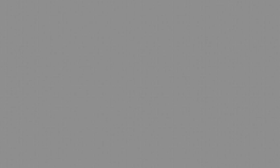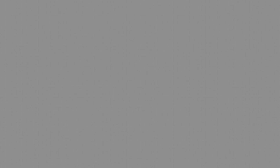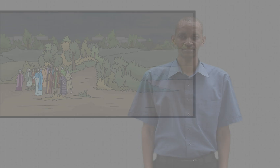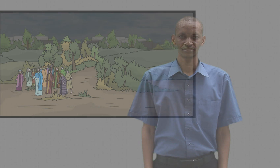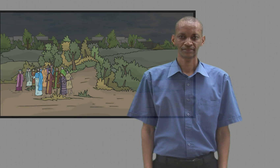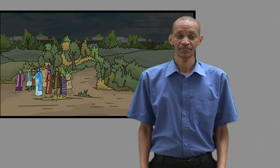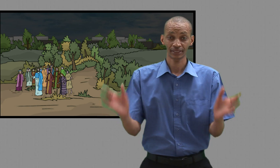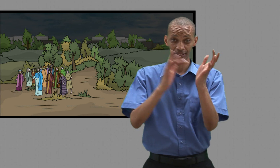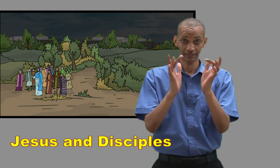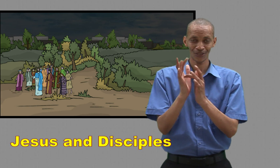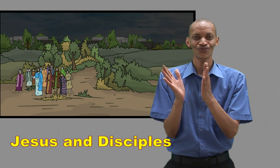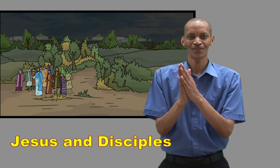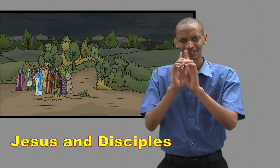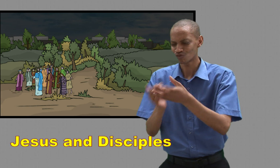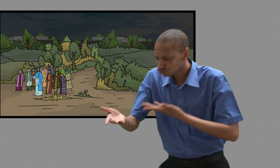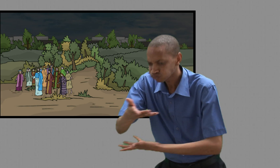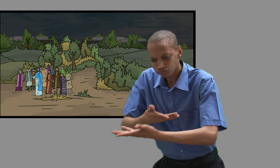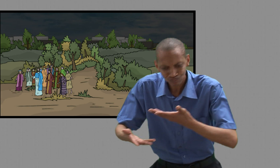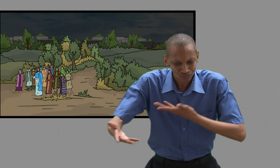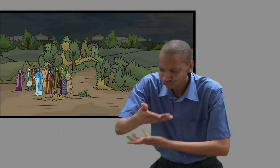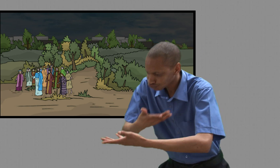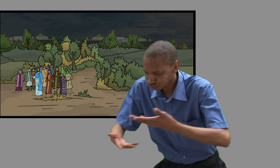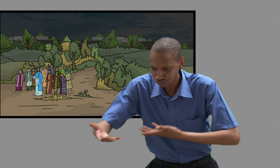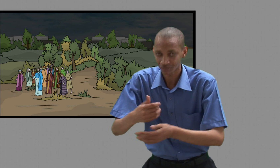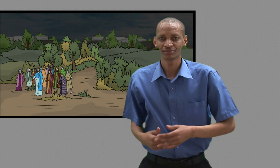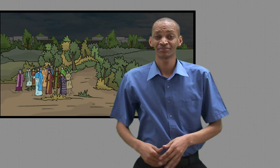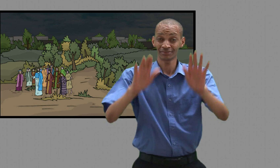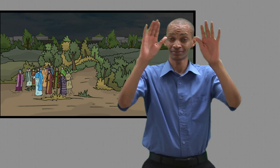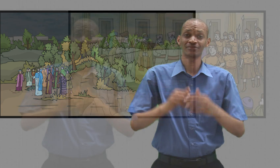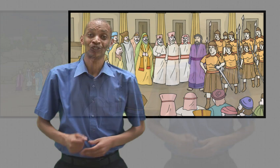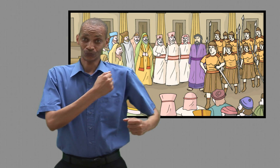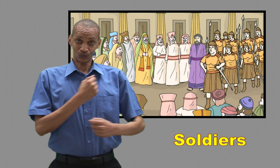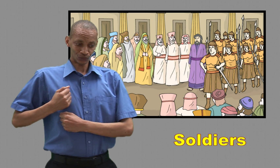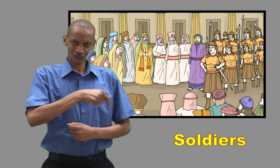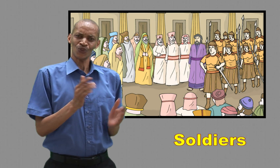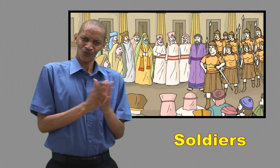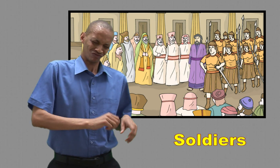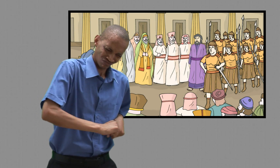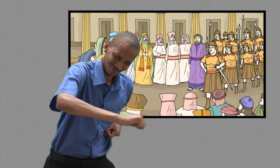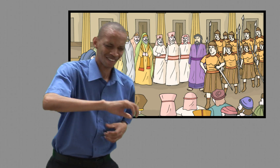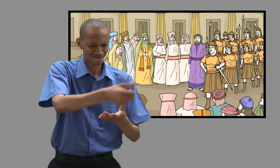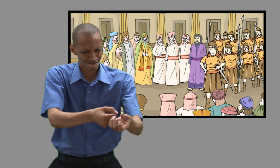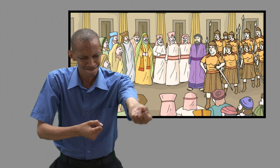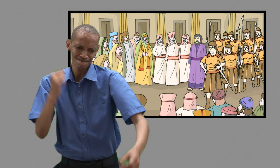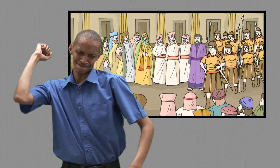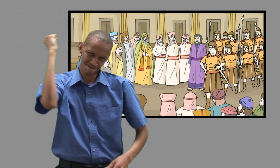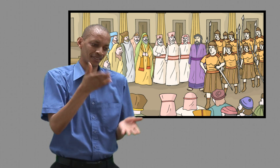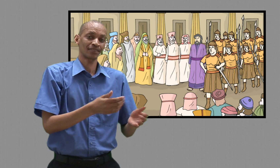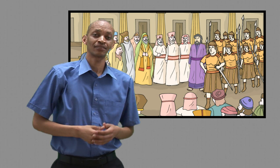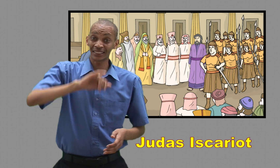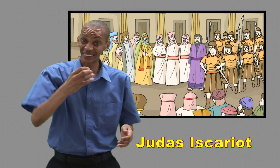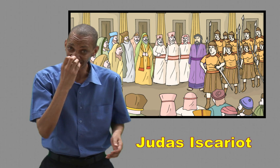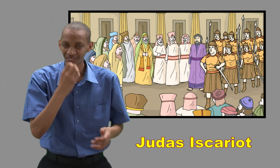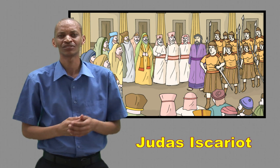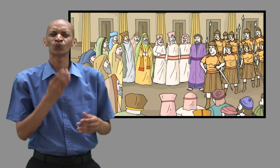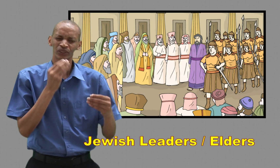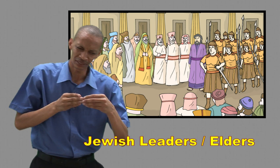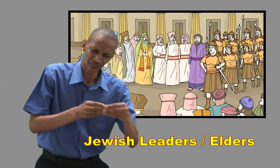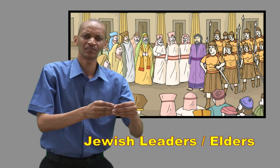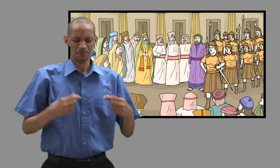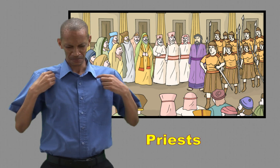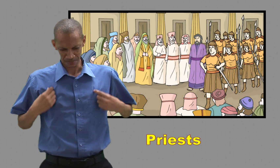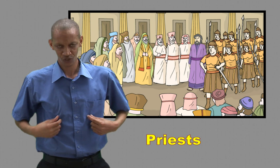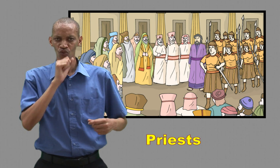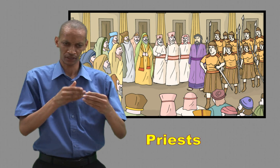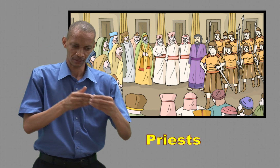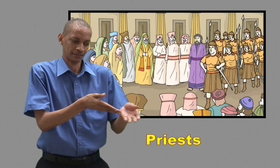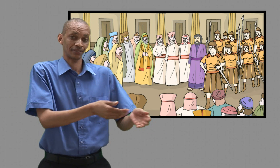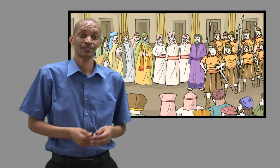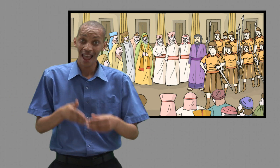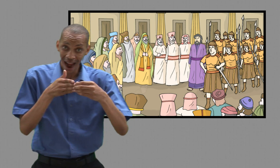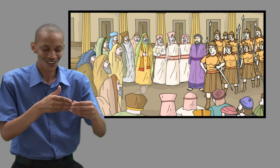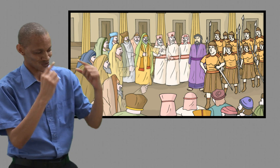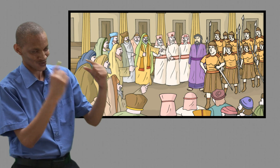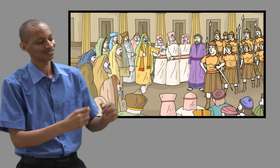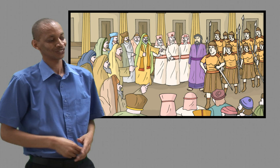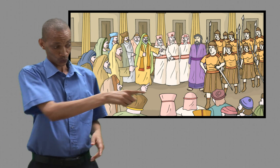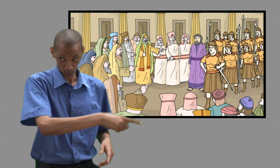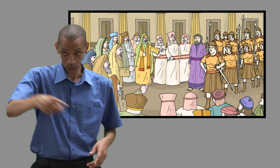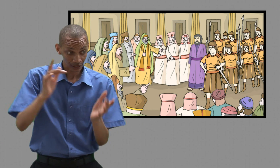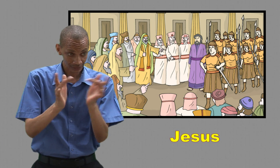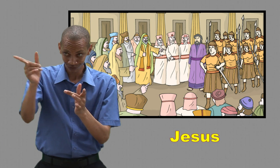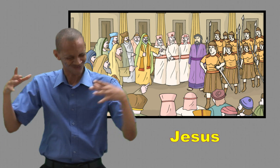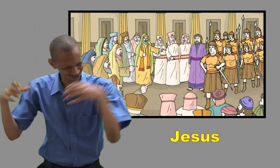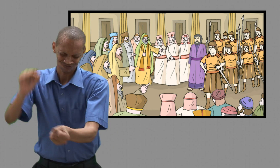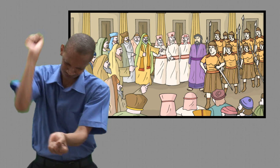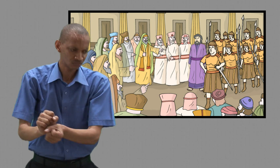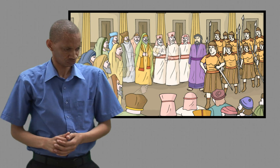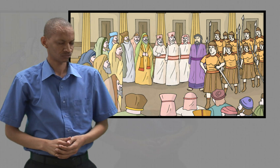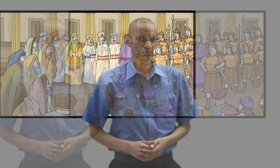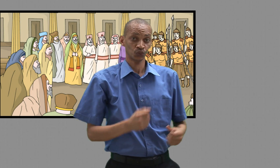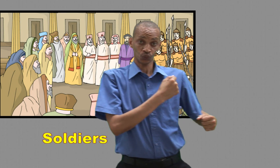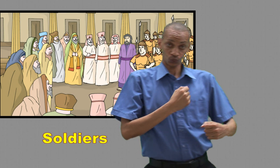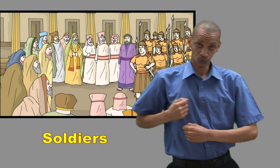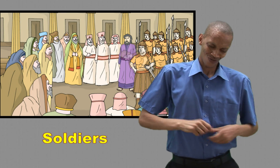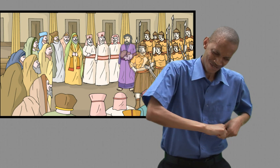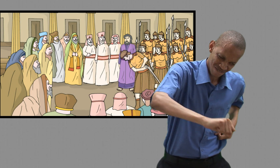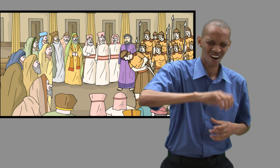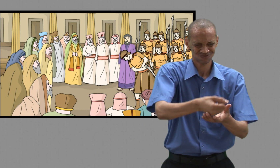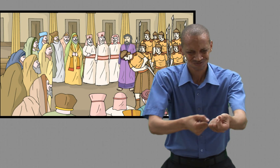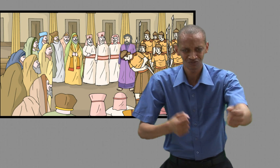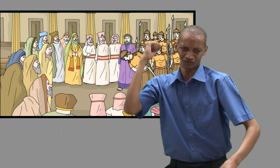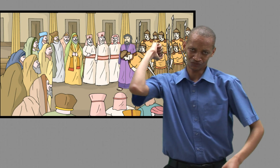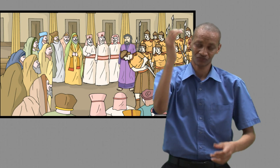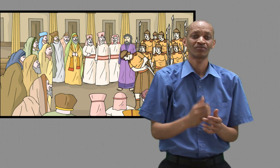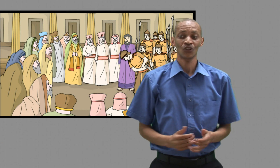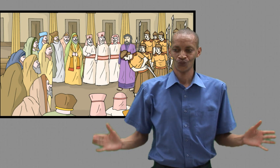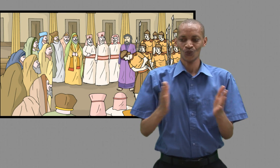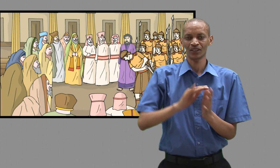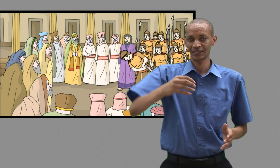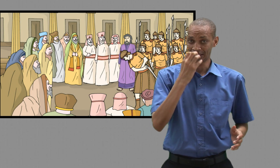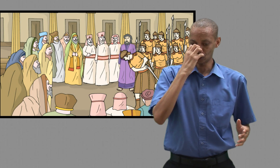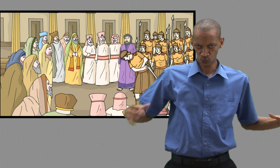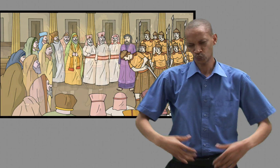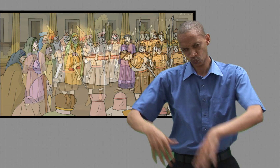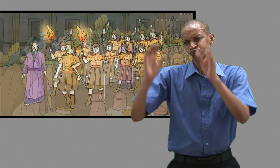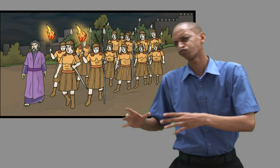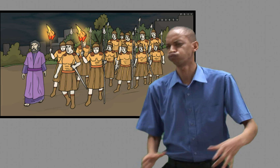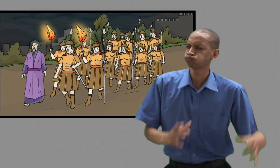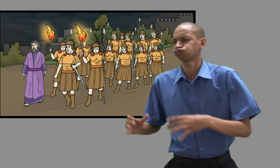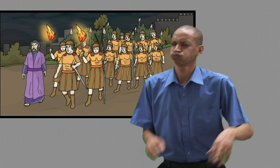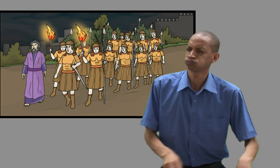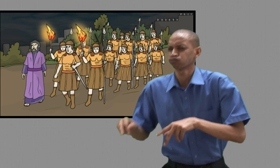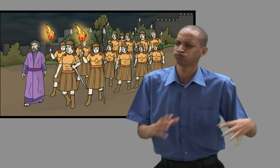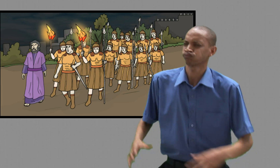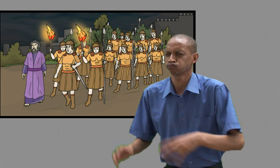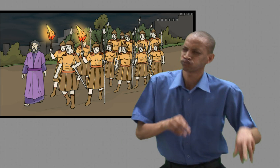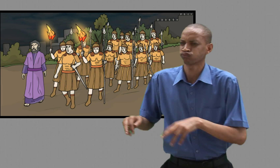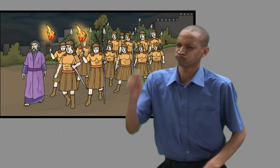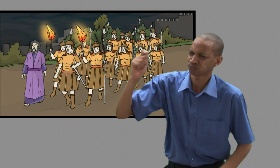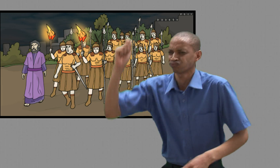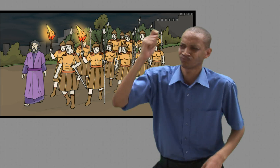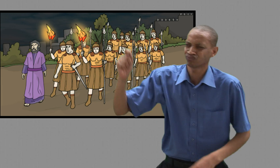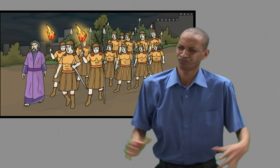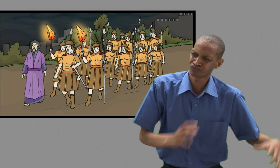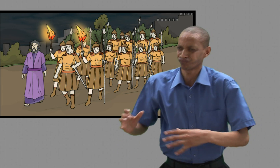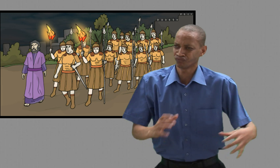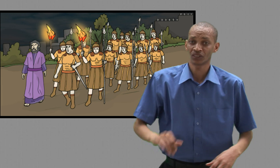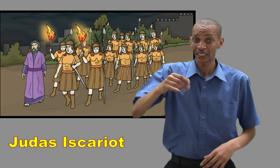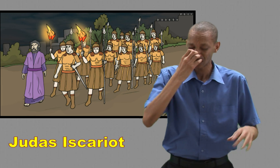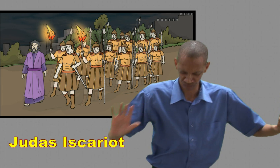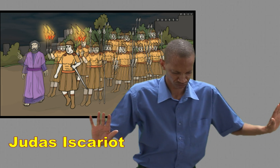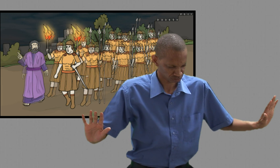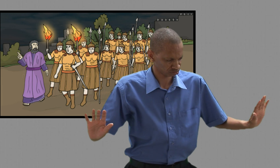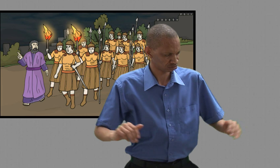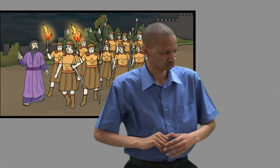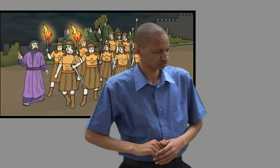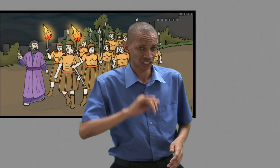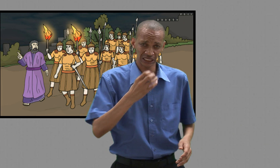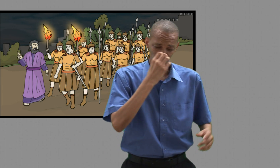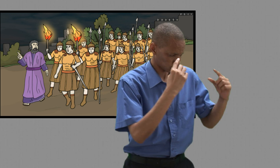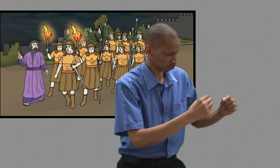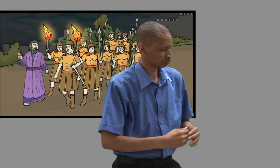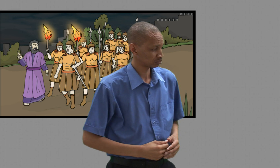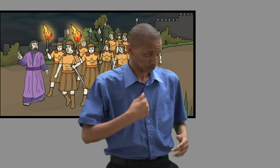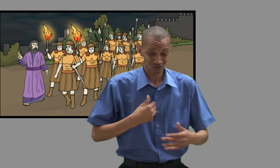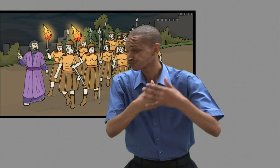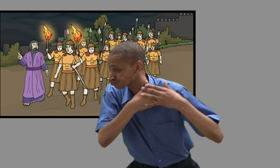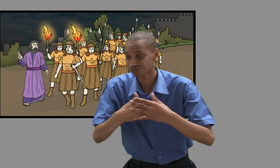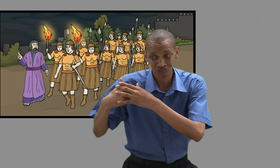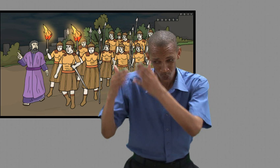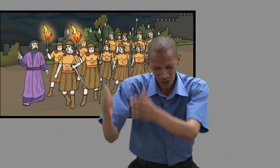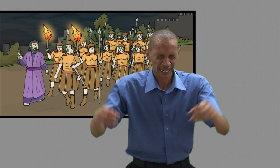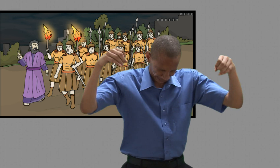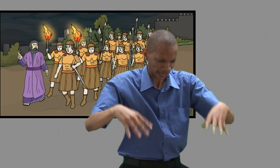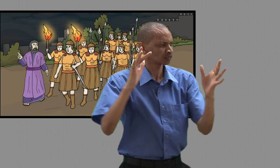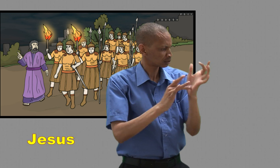While Jesus was still speaking, Judas, one of the Twelve, arrived, accompanied by a large crowd armed with swords and clubs, sent from the chief priests and elders of the people.